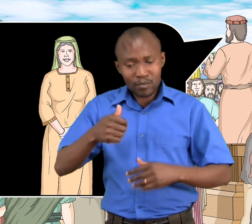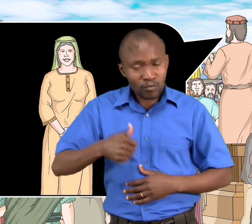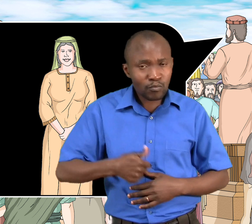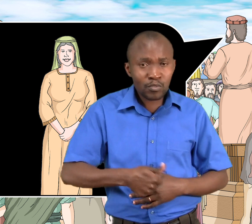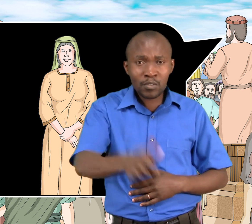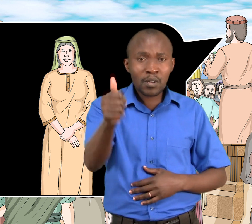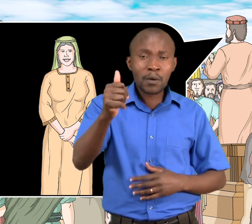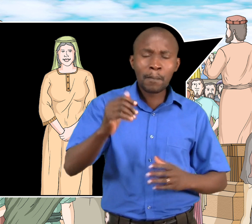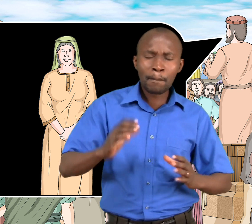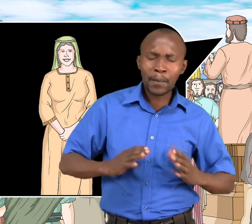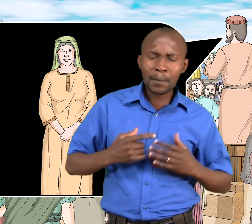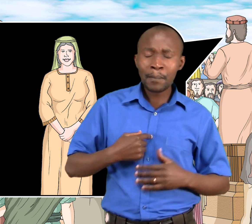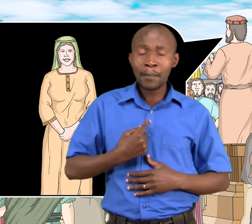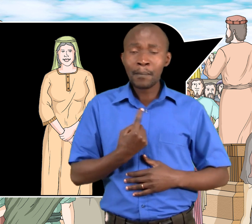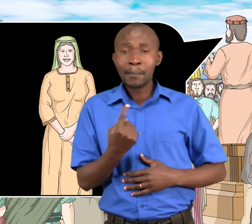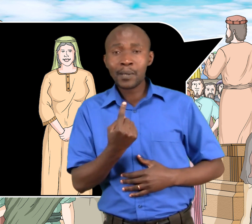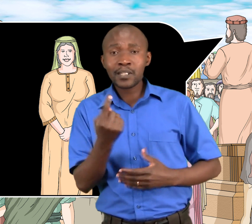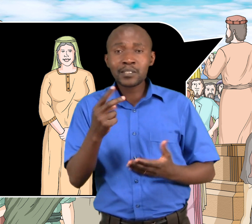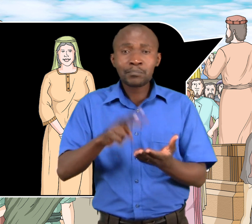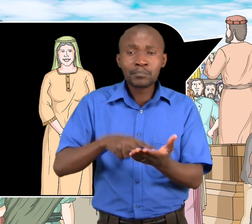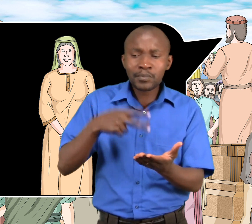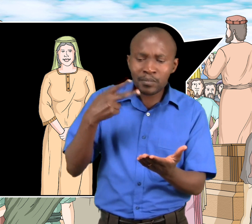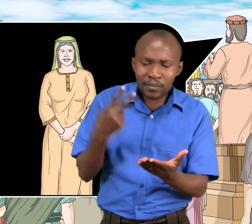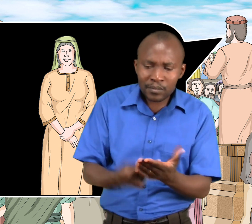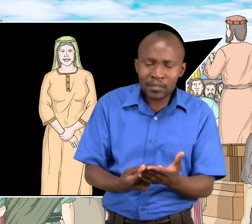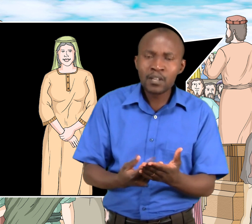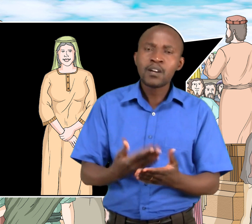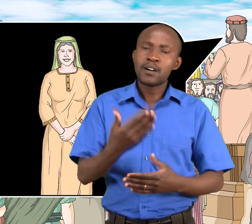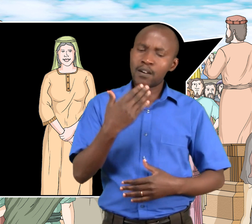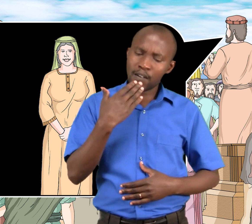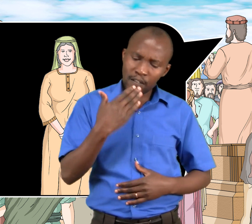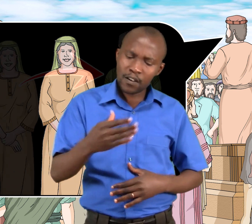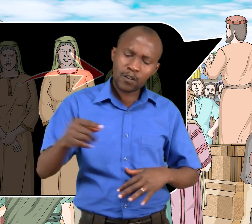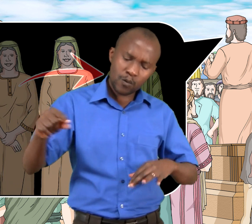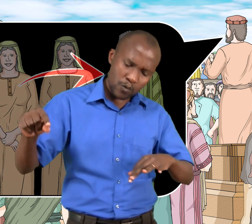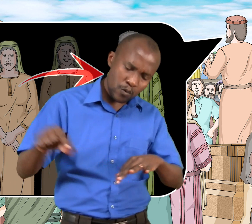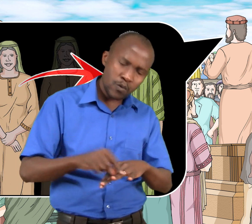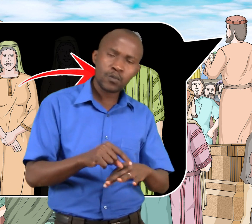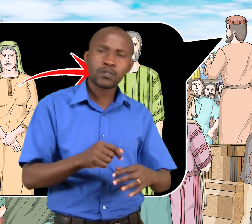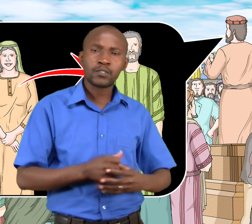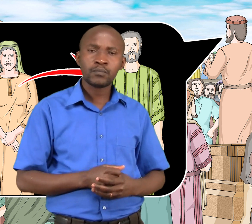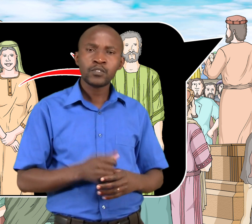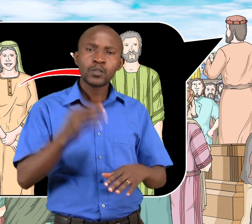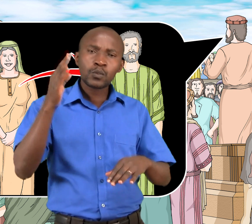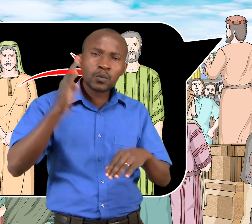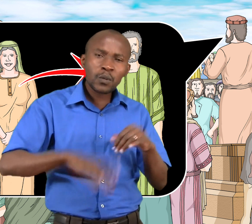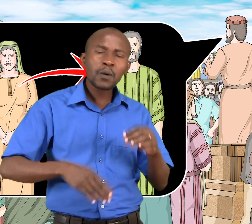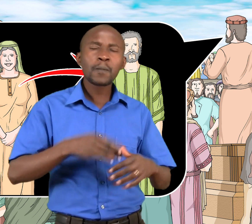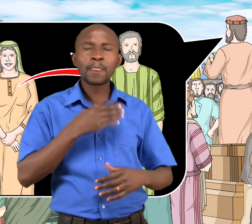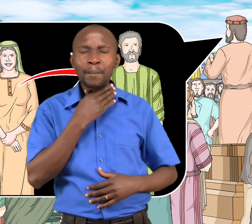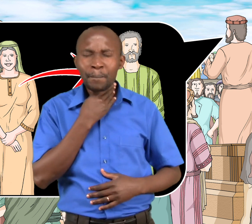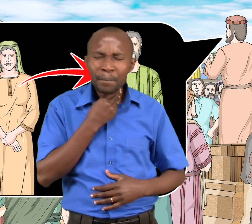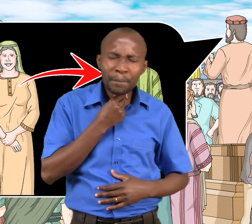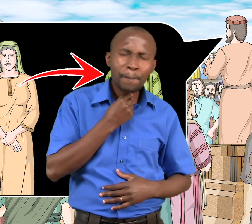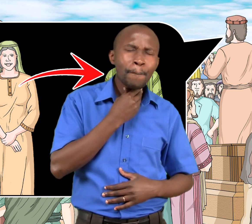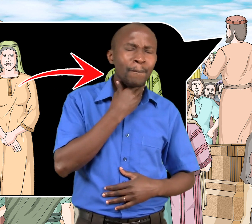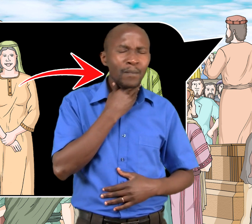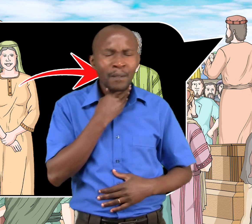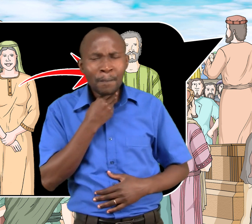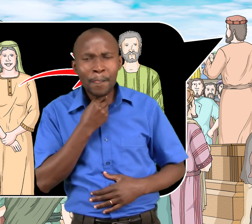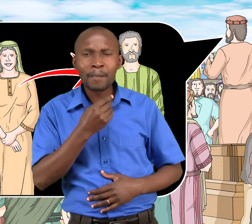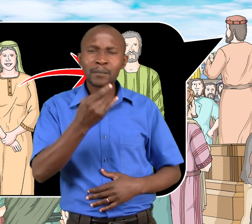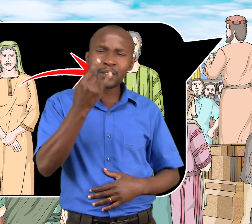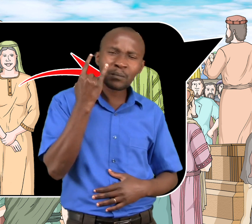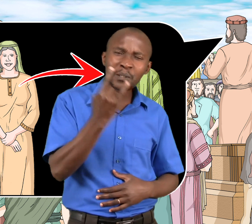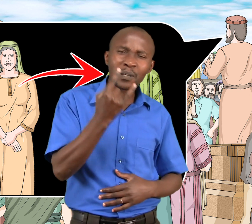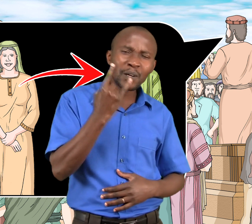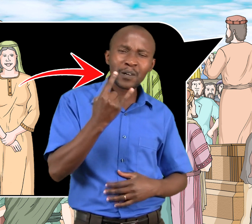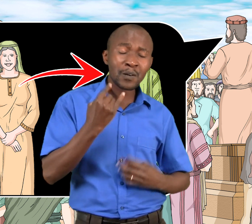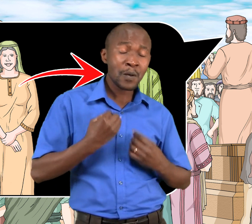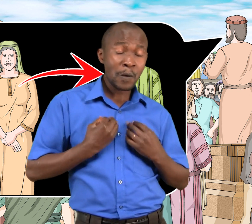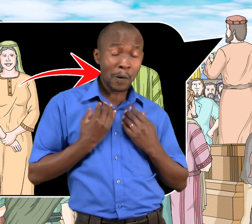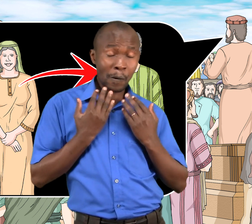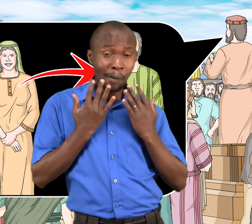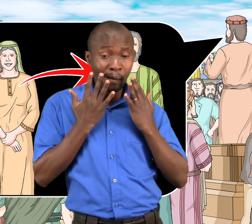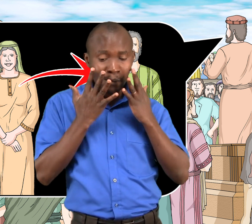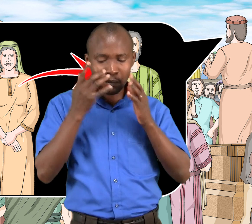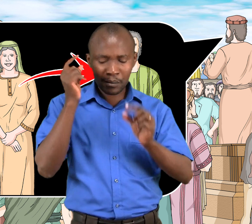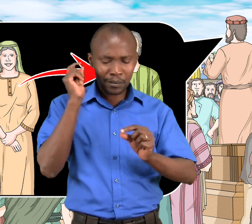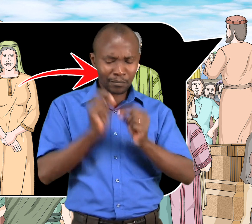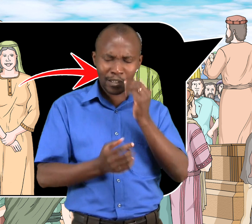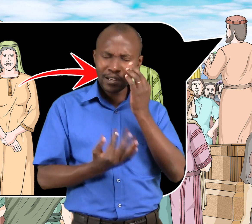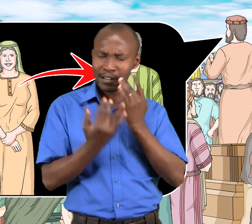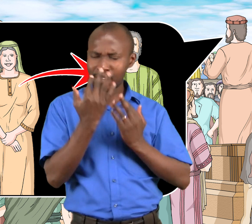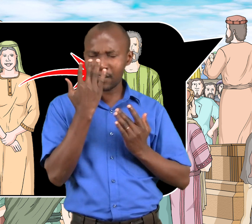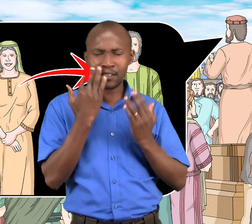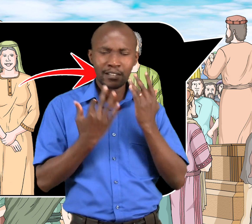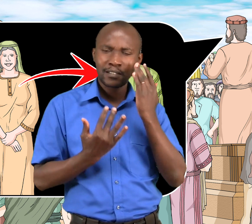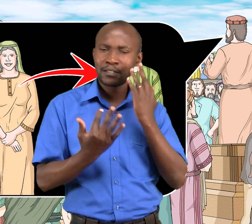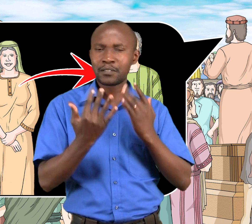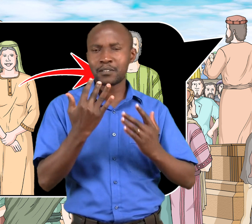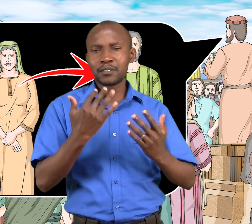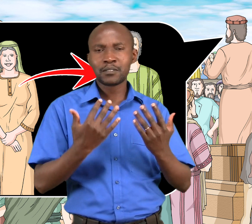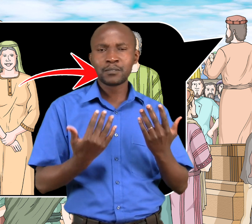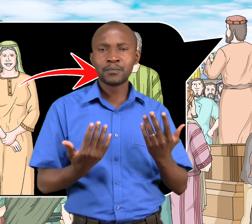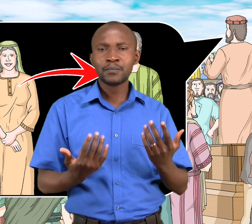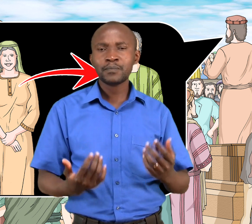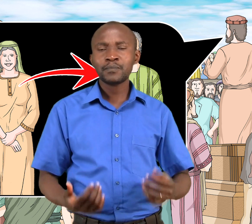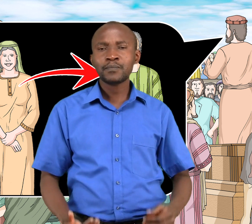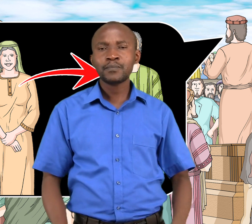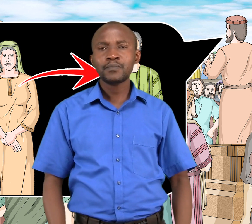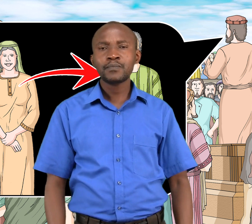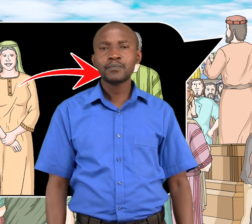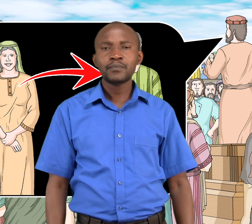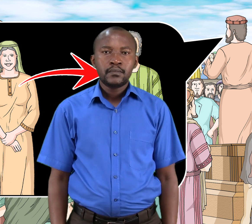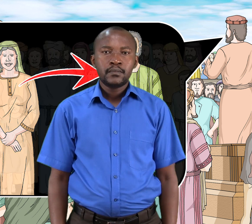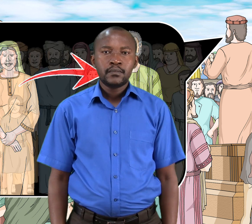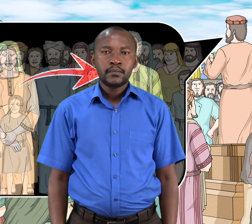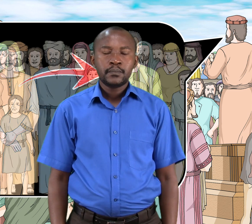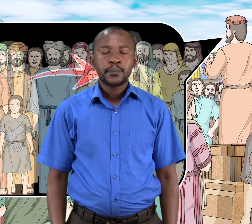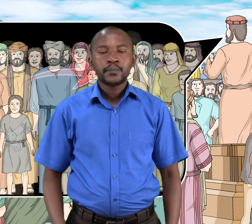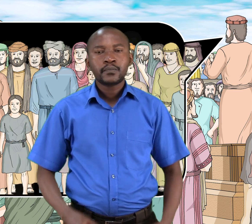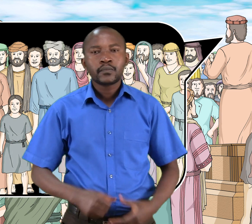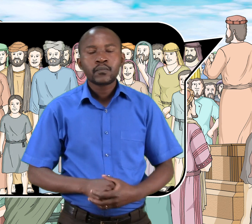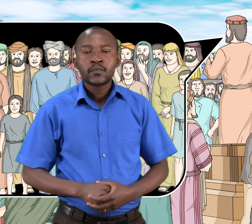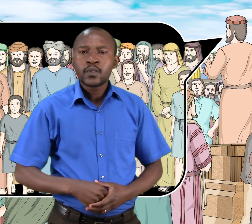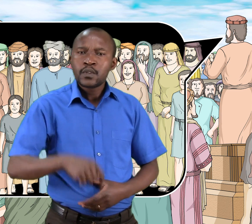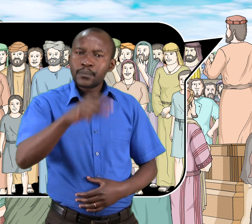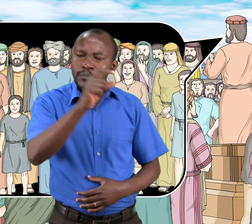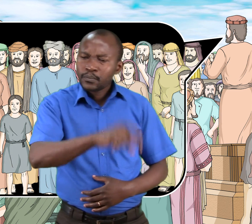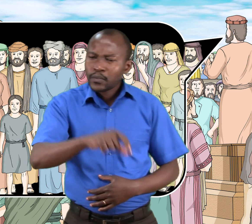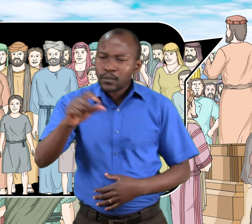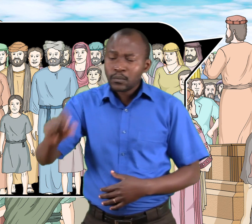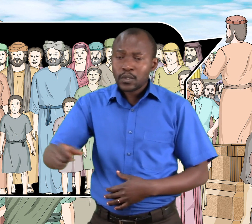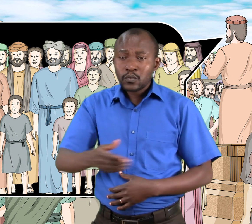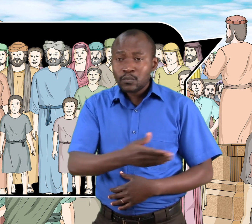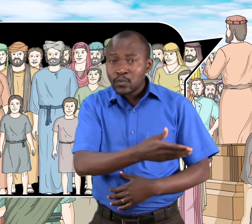For it is better to marry than to burn with passion.